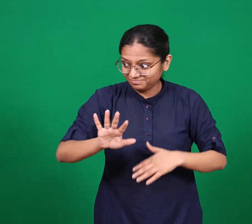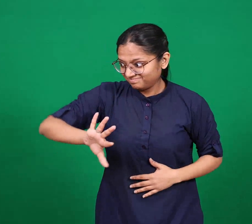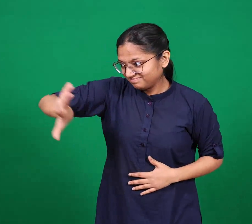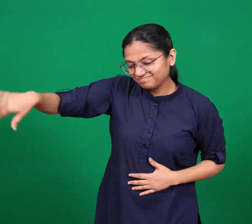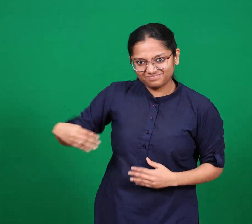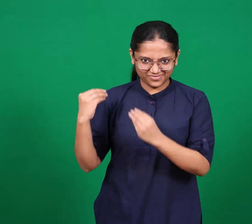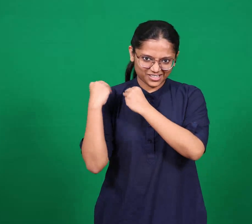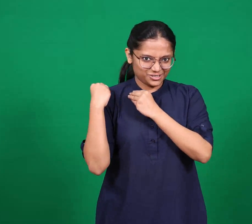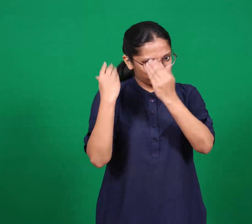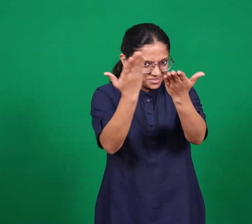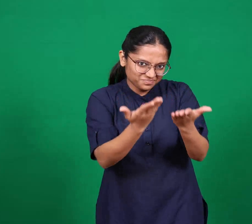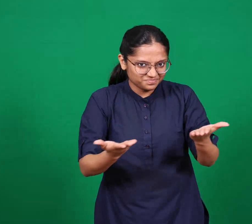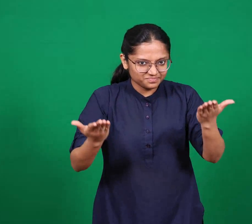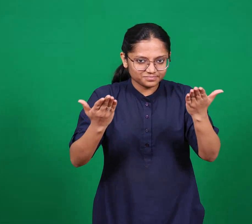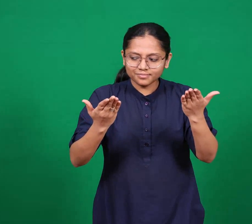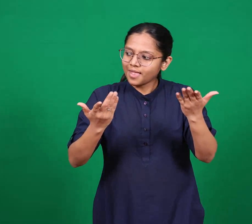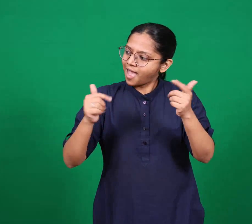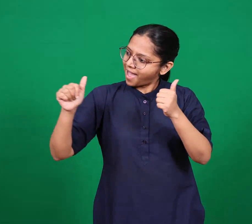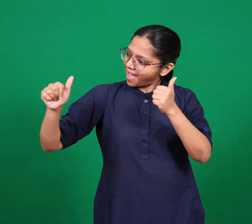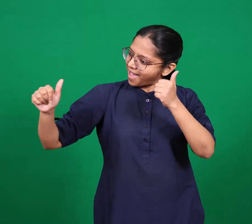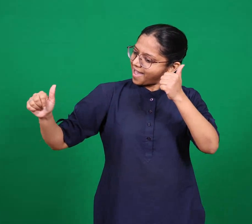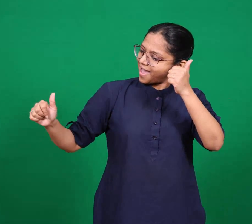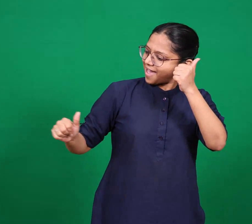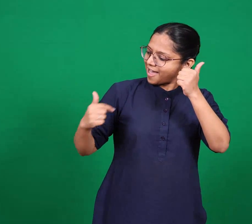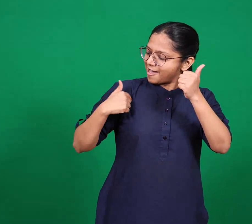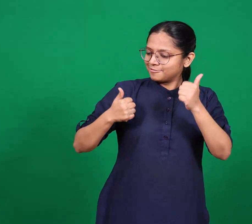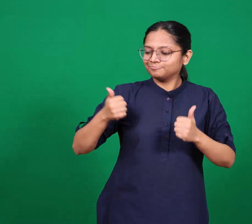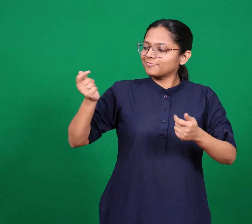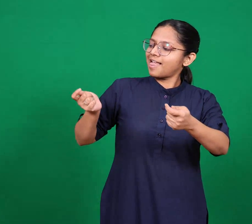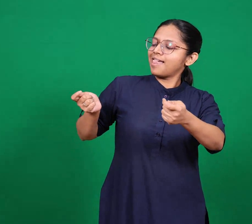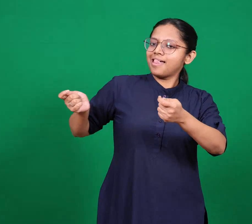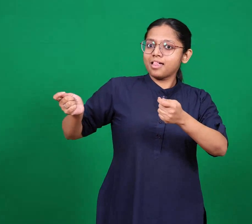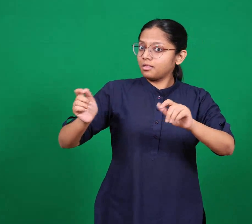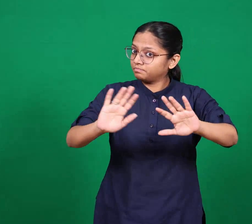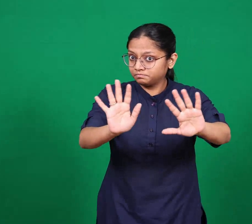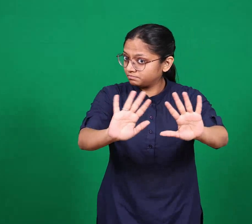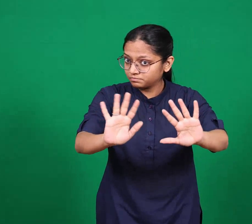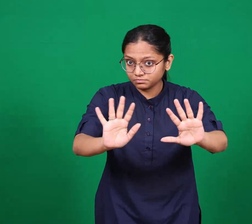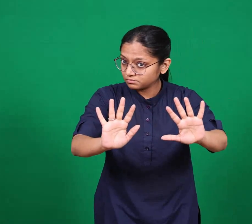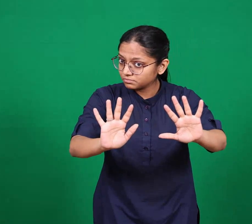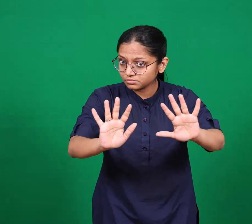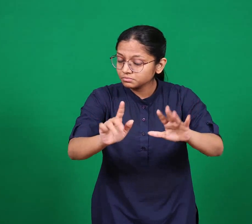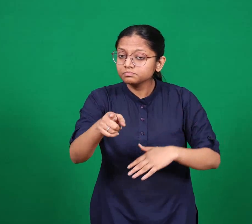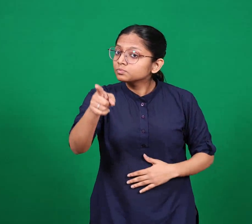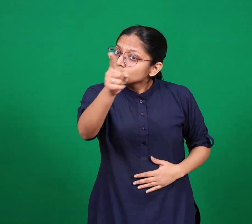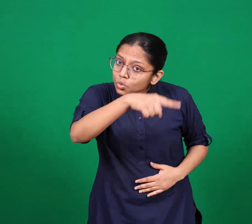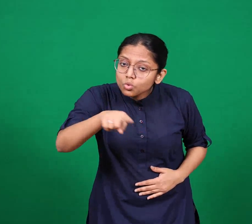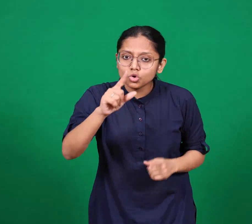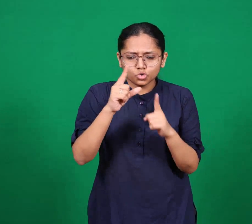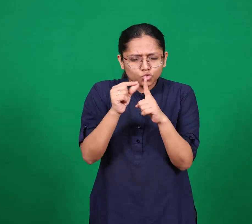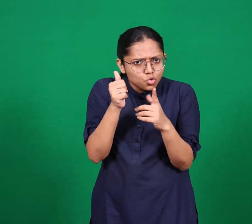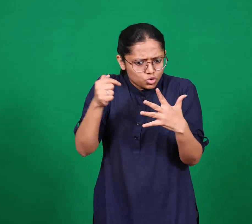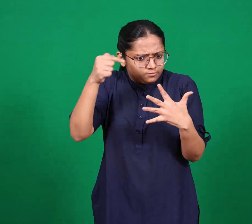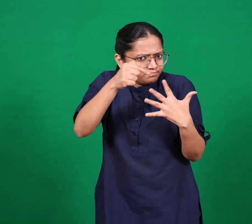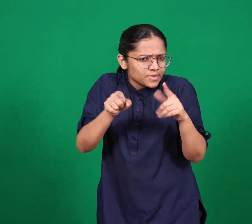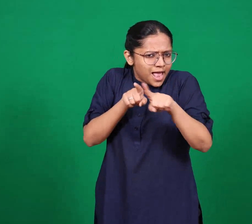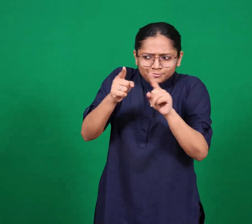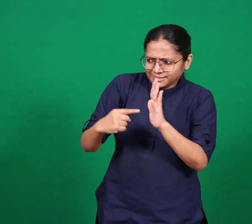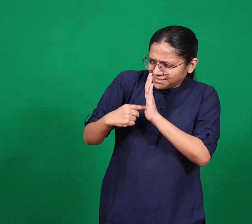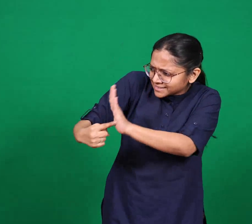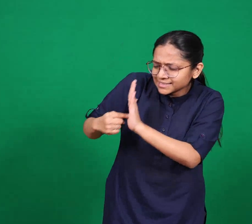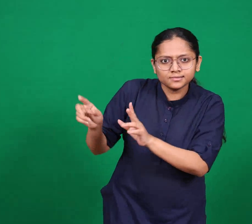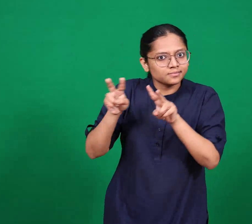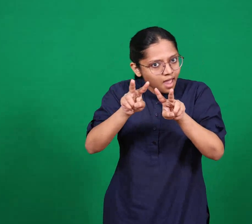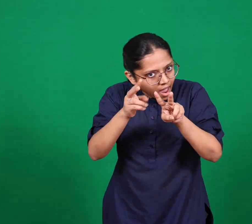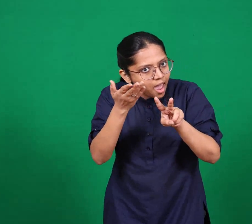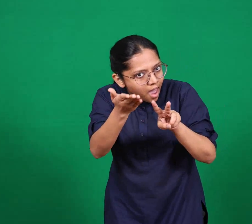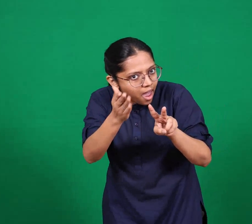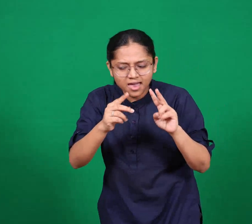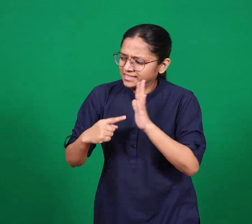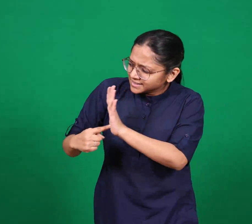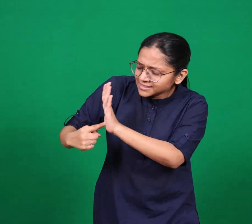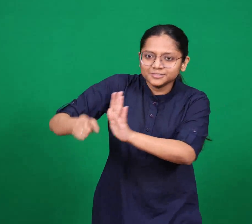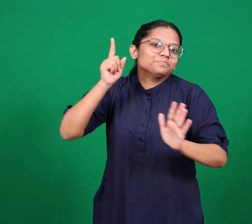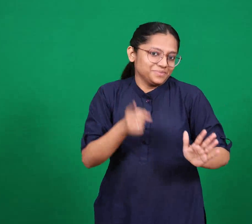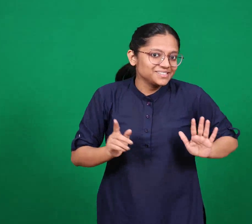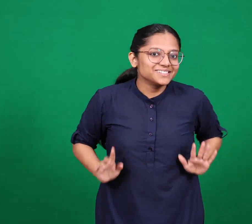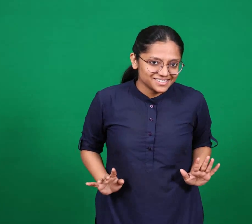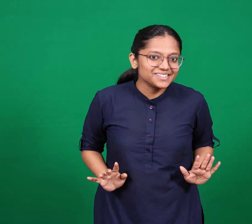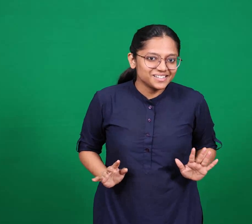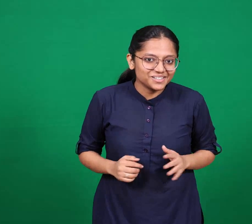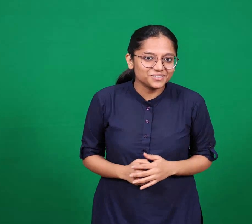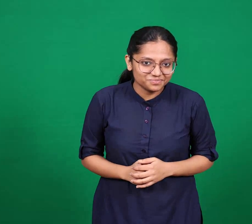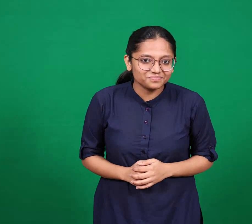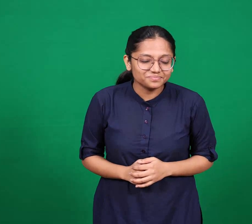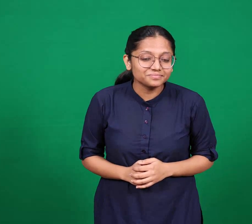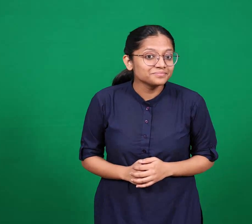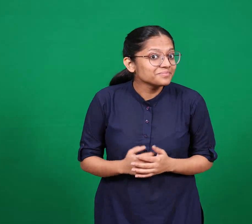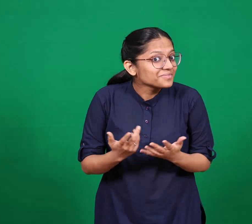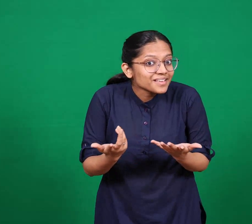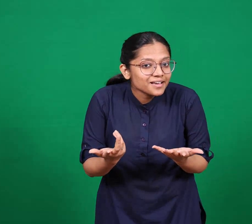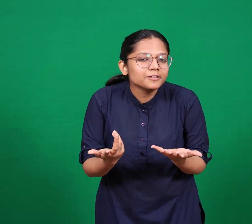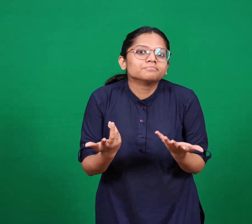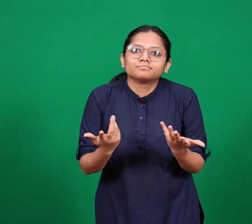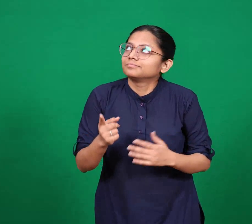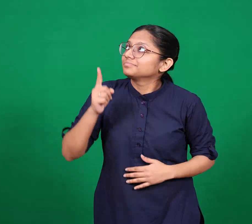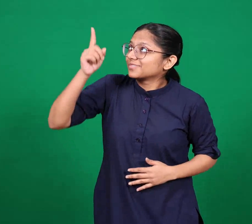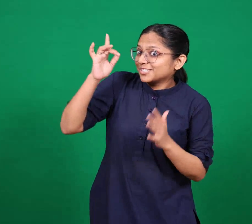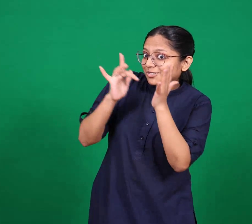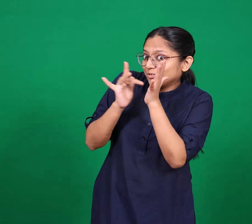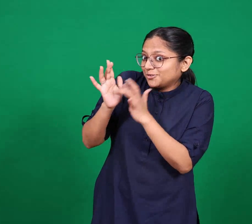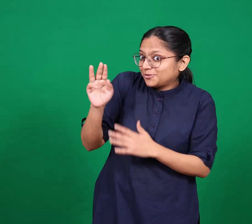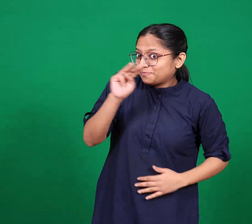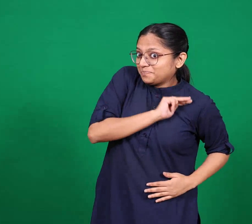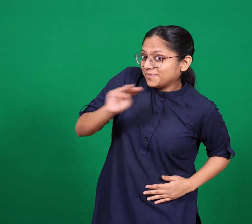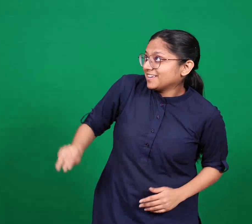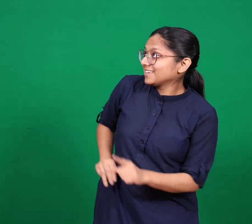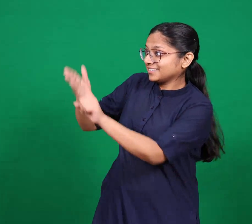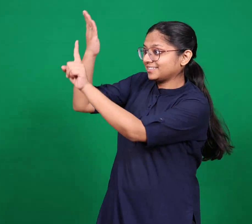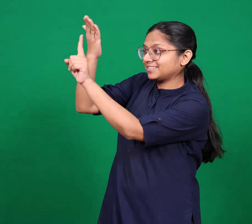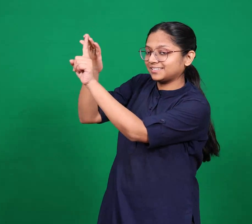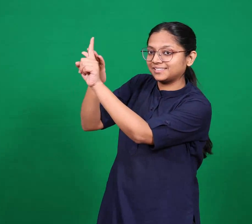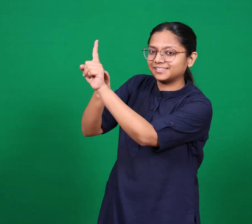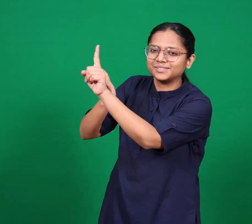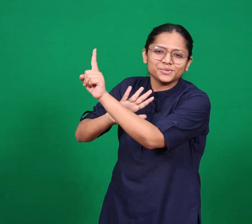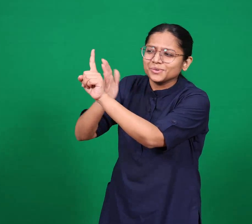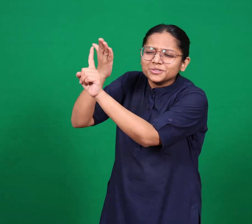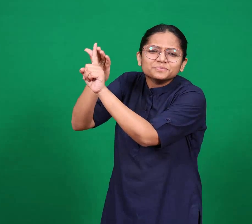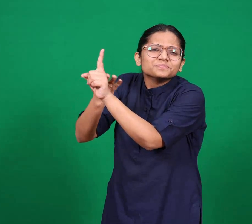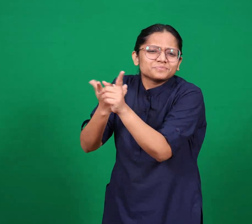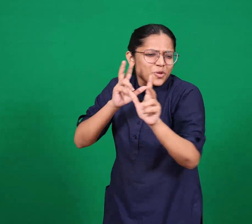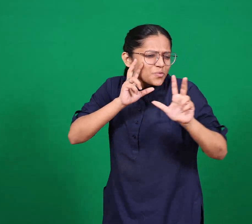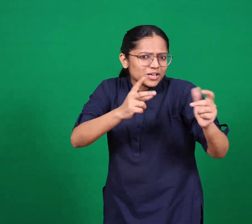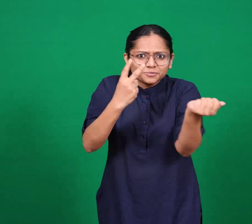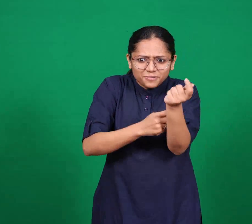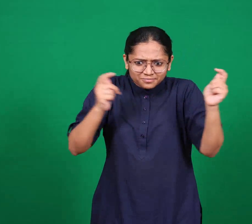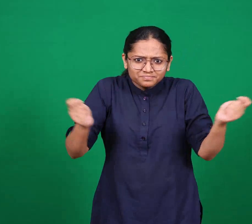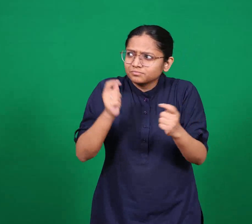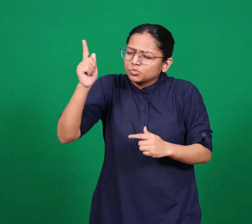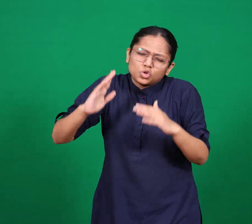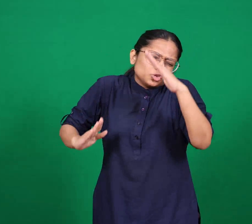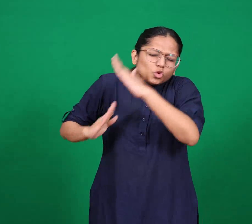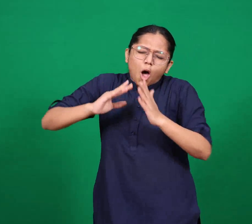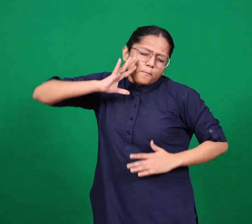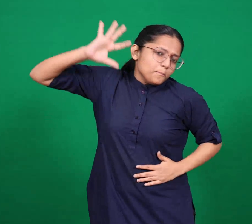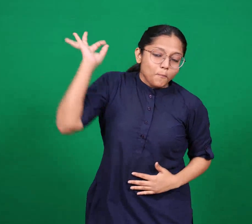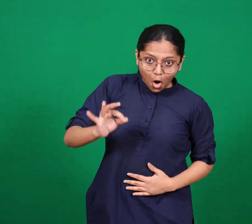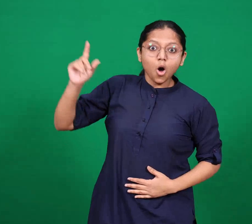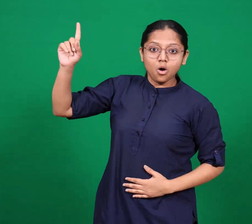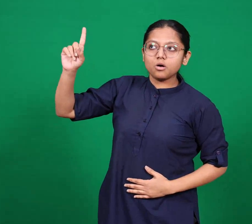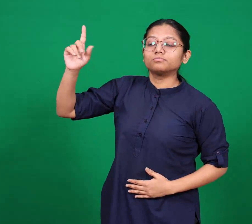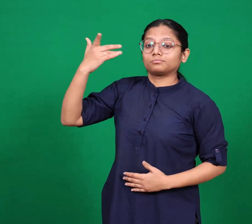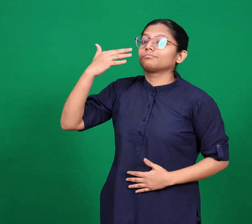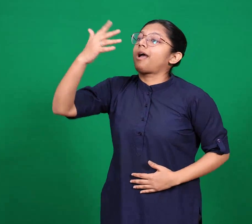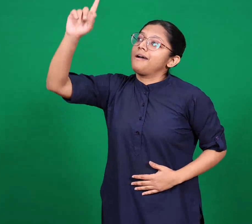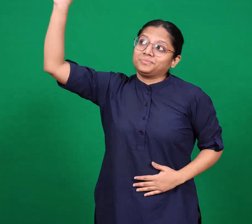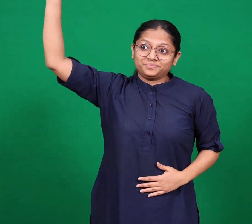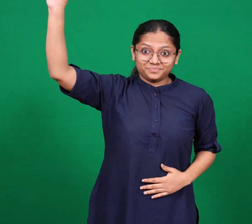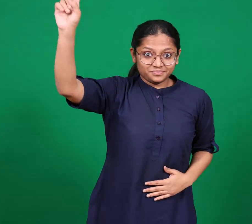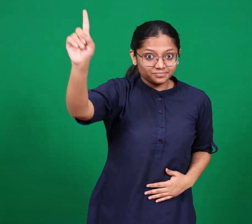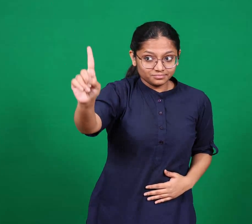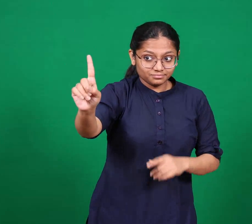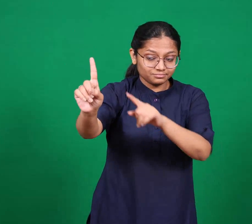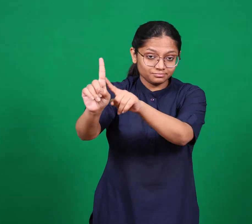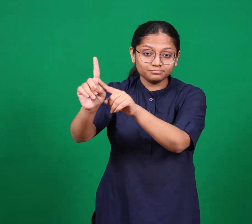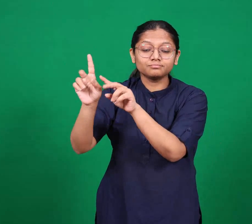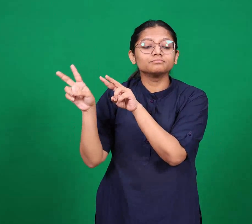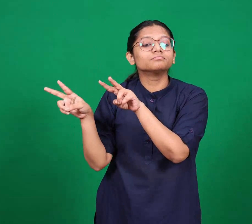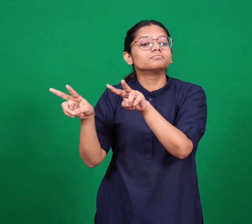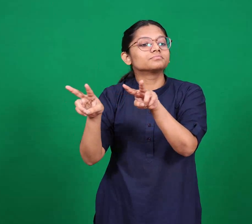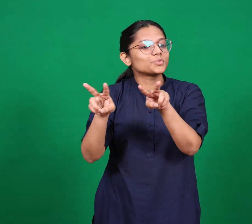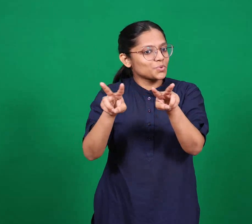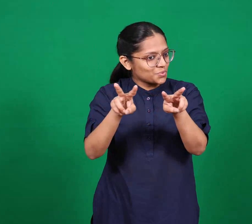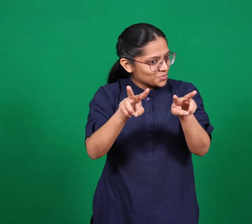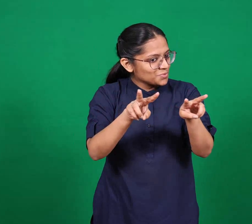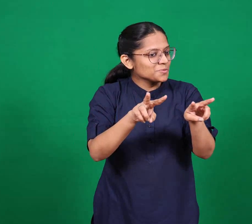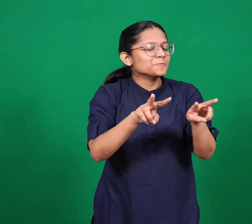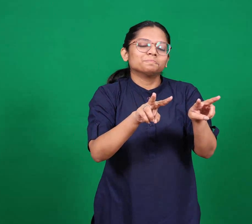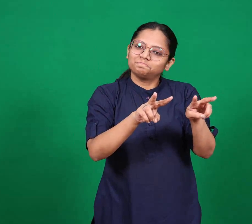not lording it over those entrusted to you, but being examples to the flock.